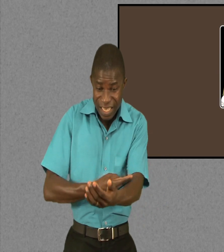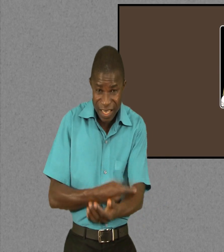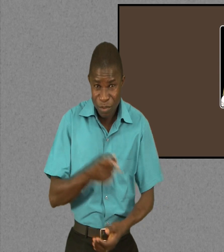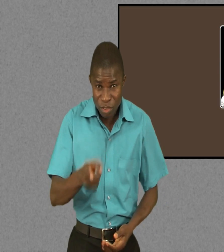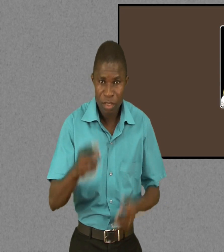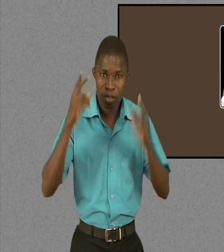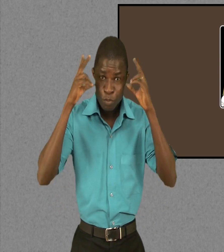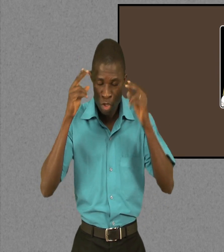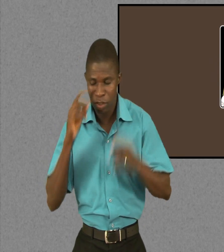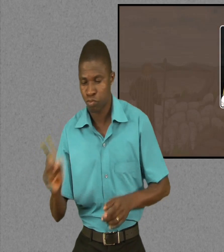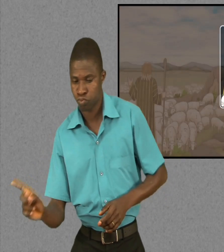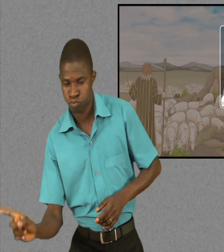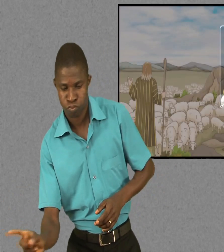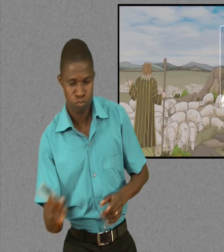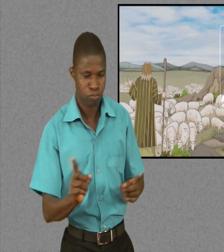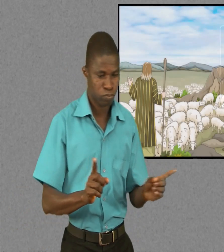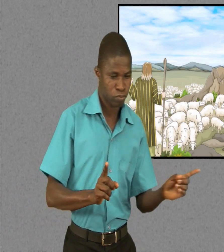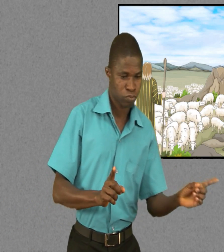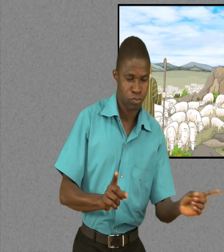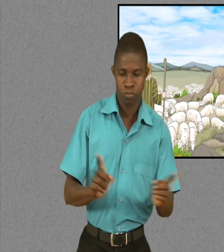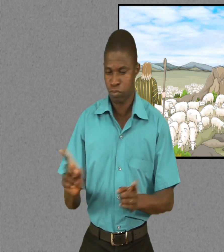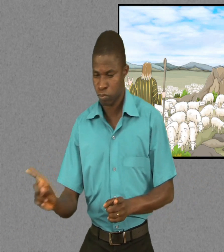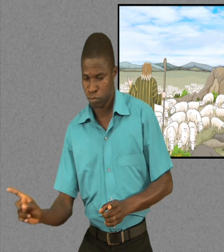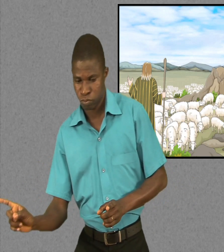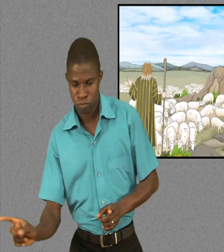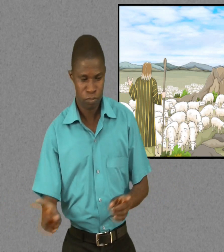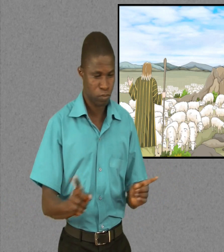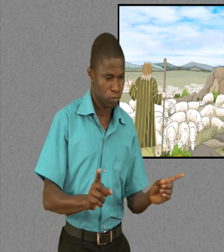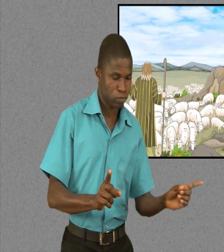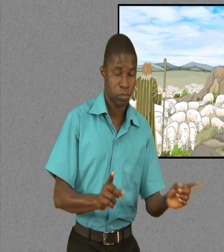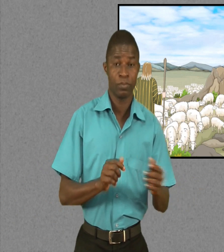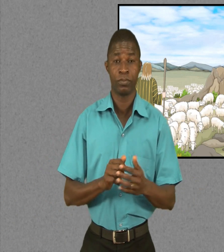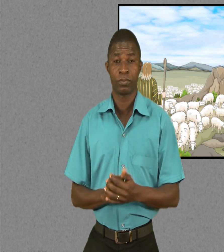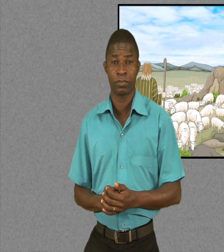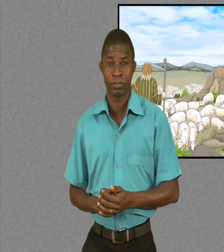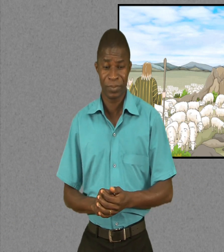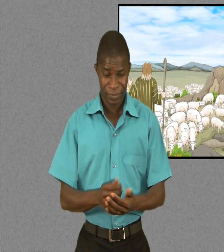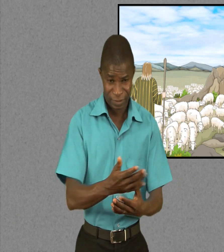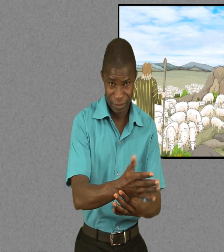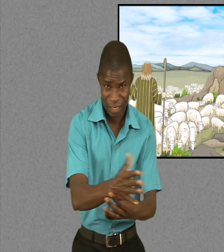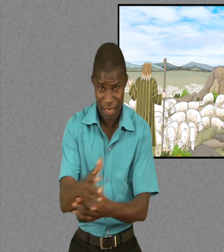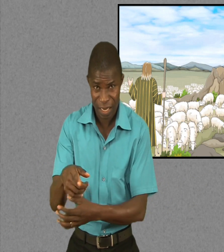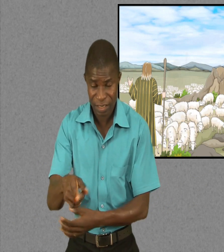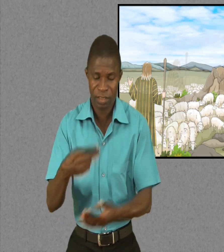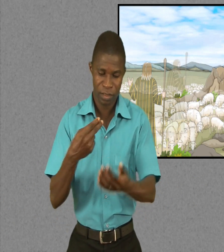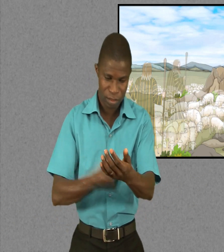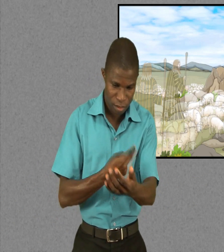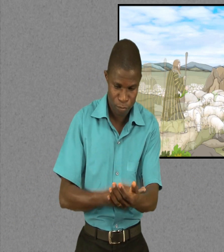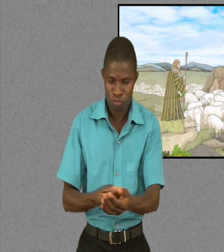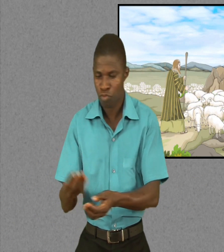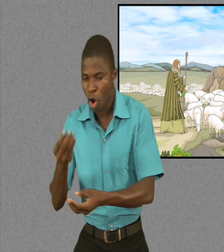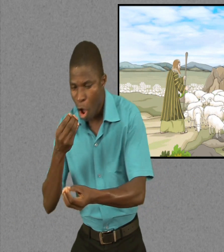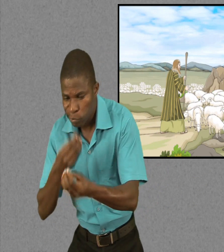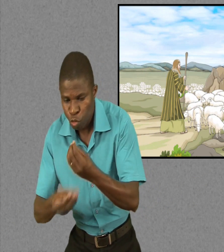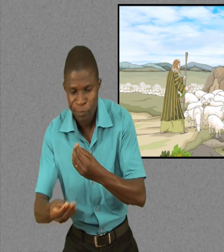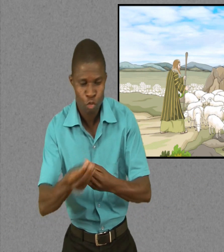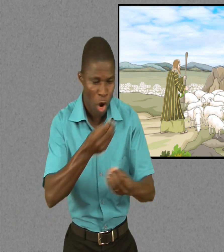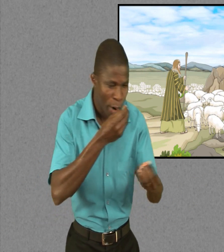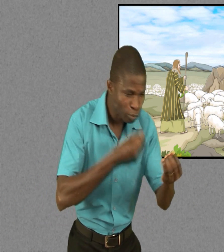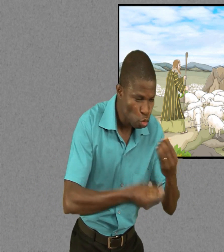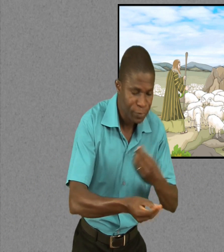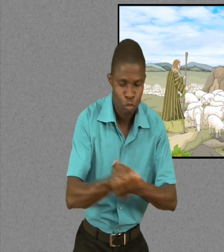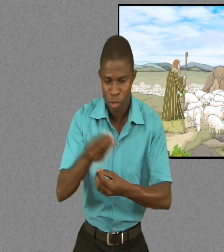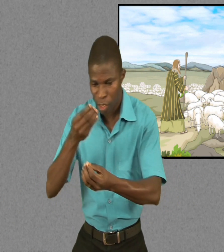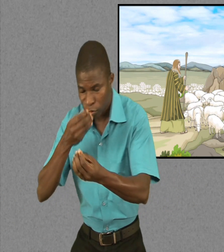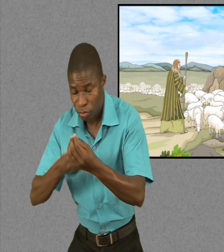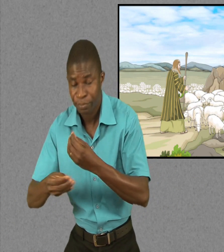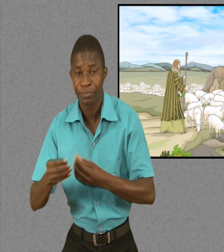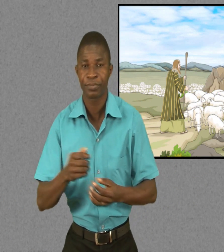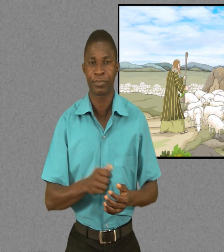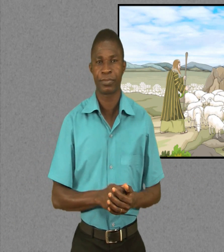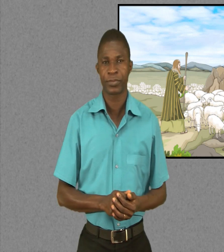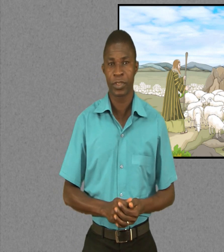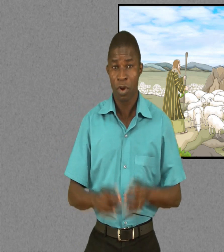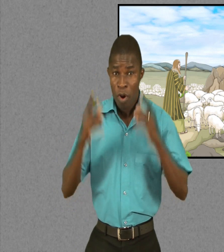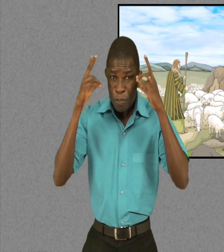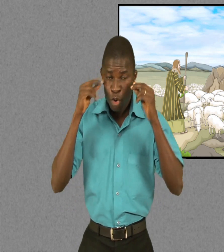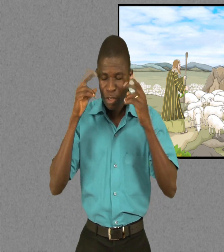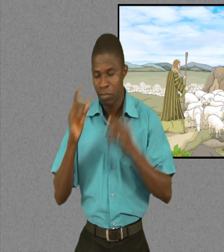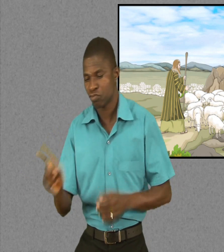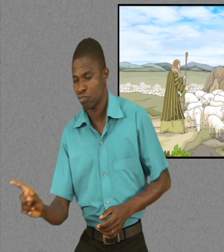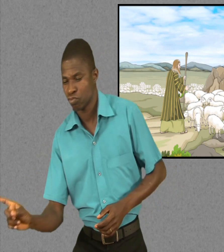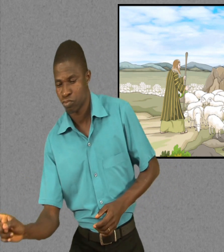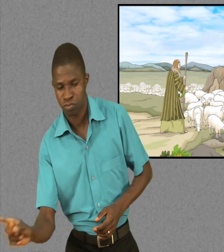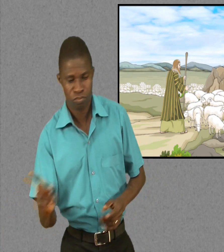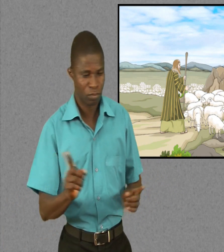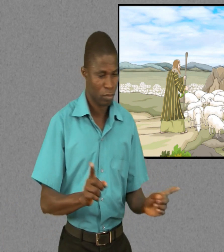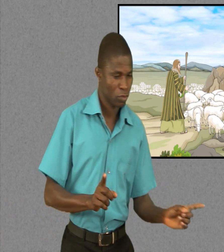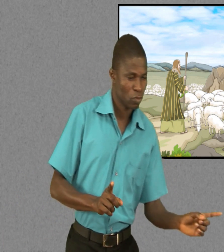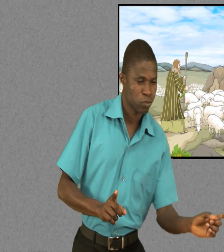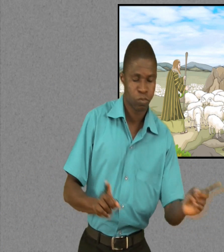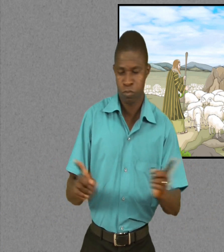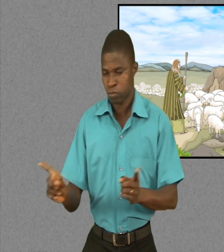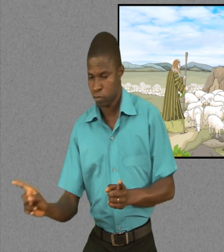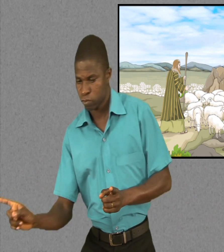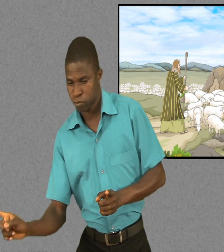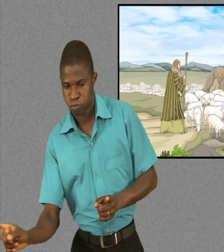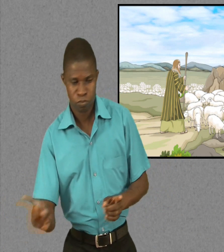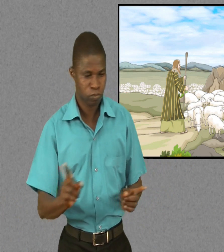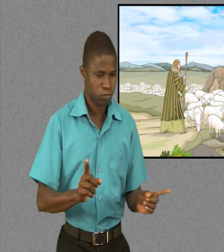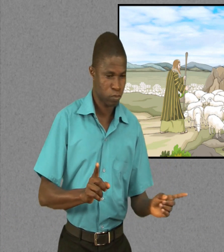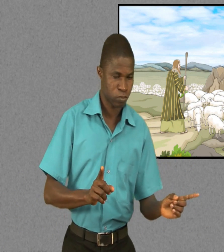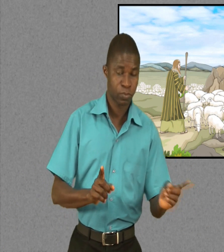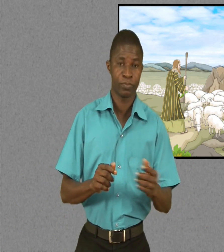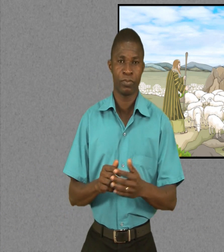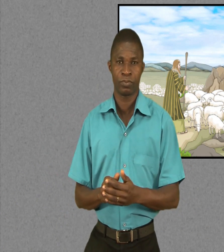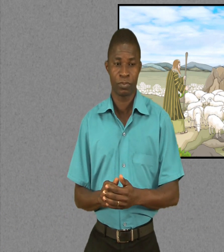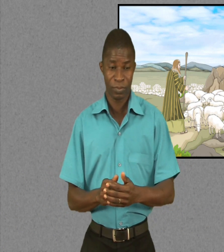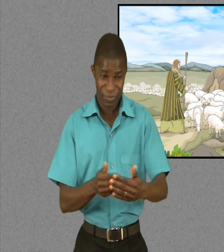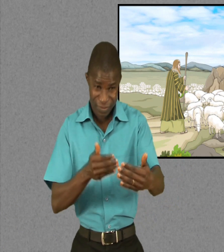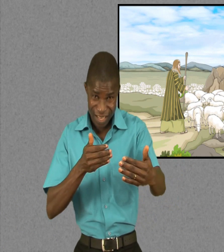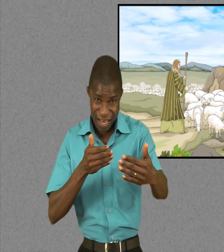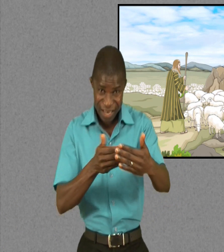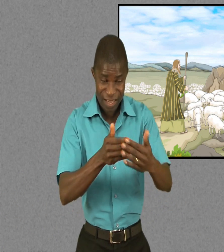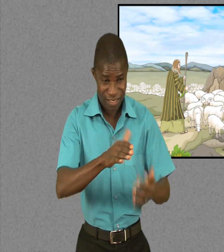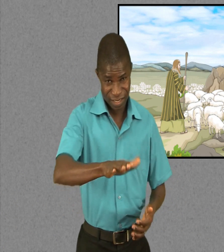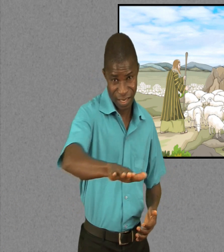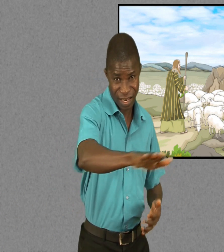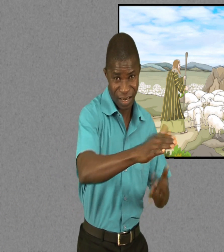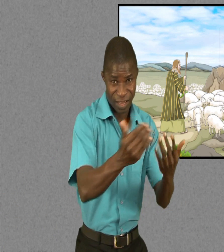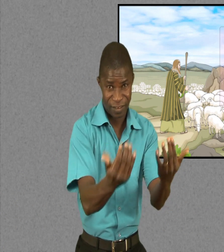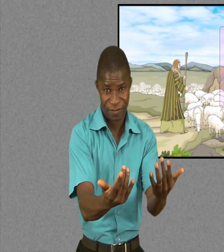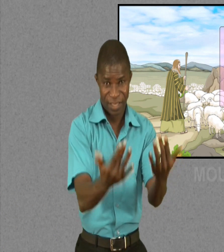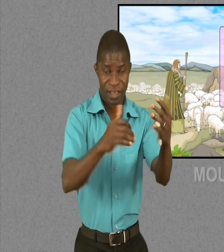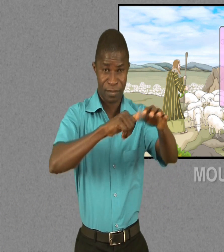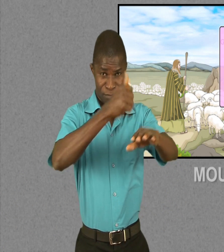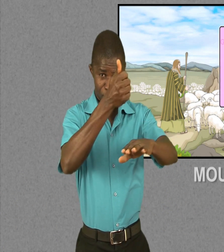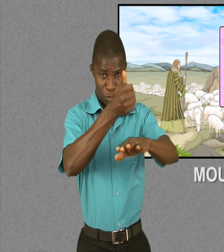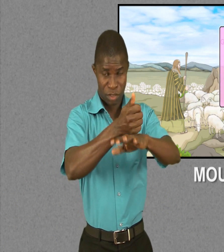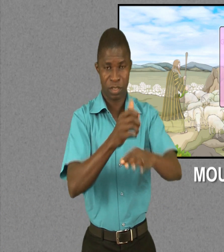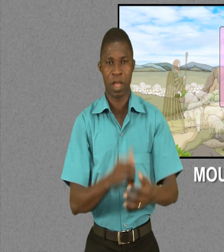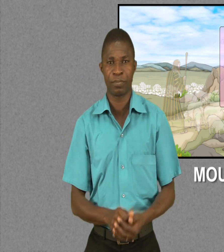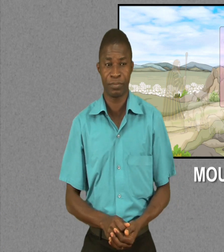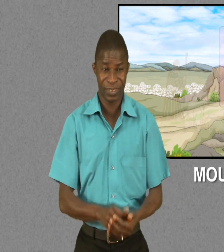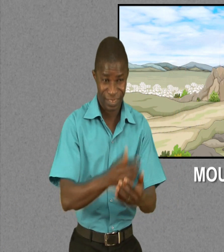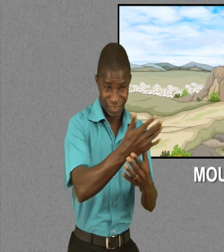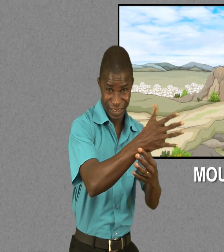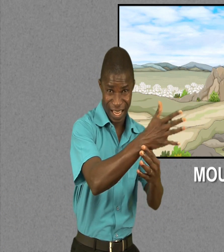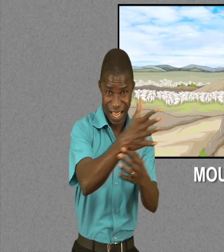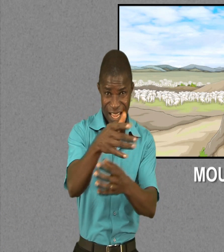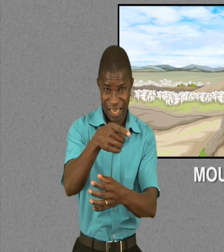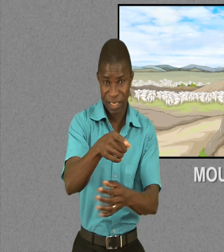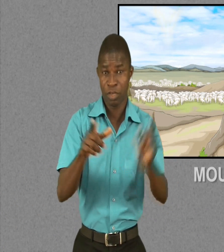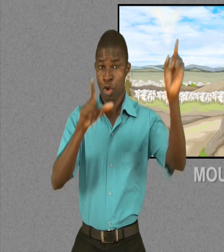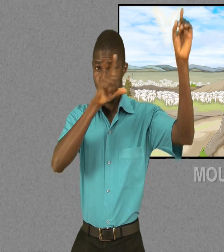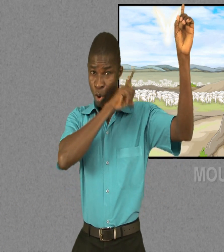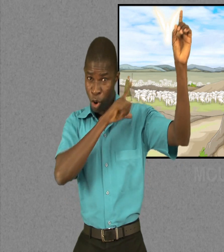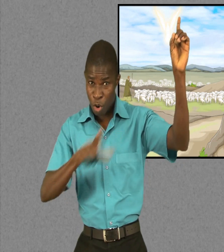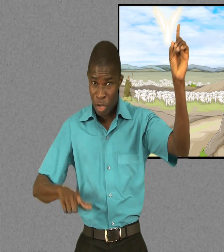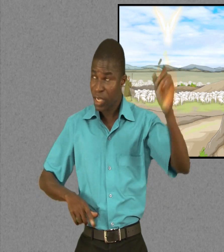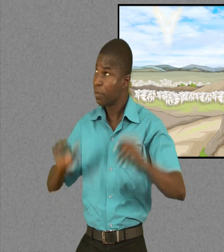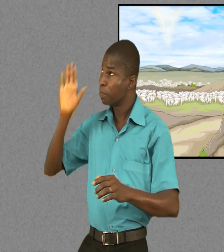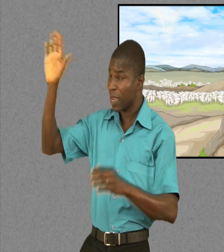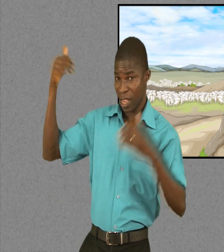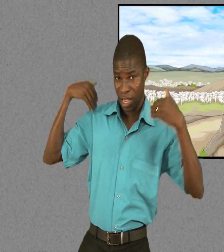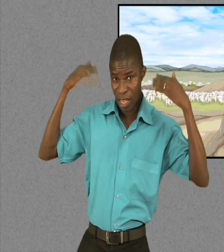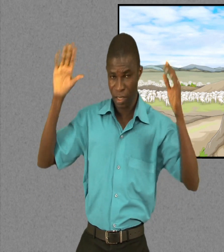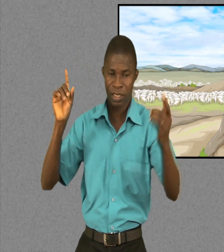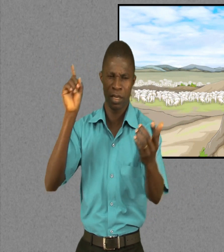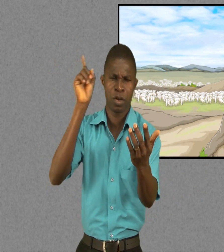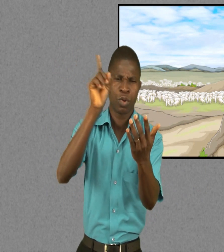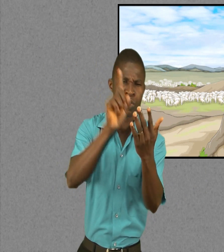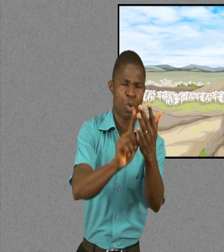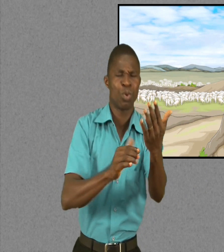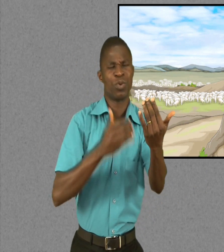He led the flock to the far side of the wilderness and came to Horeb, the mountain of God.